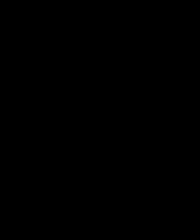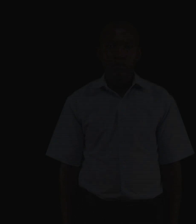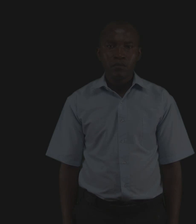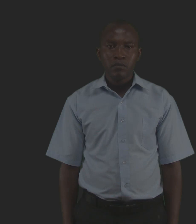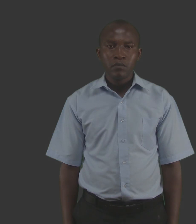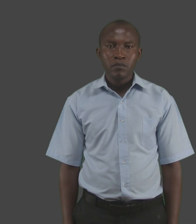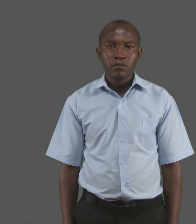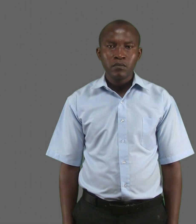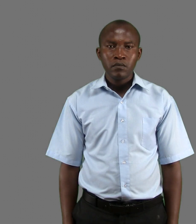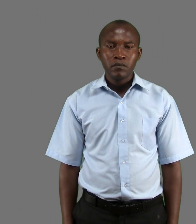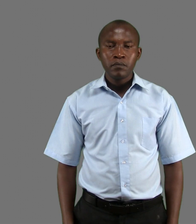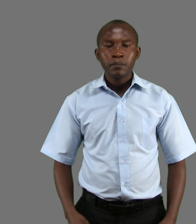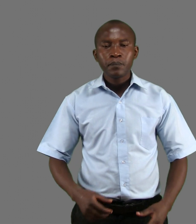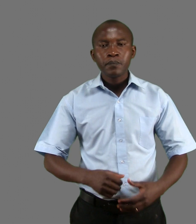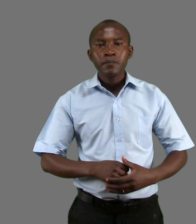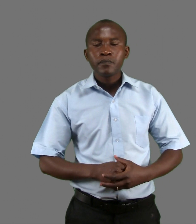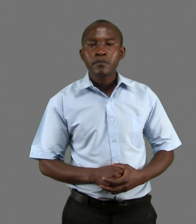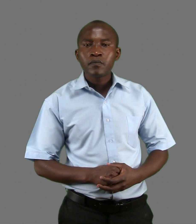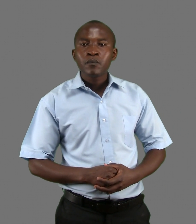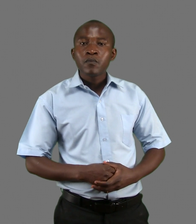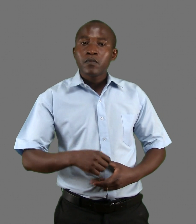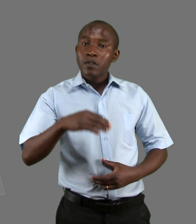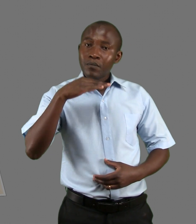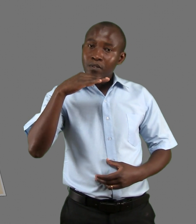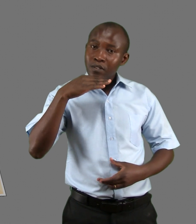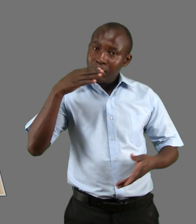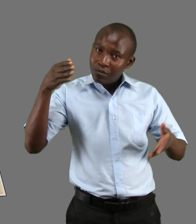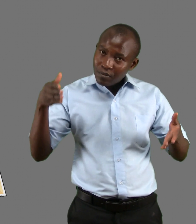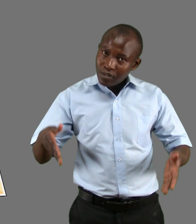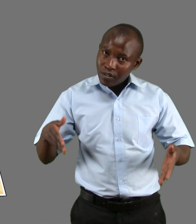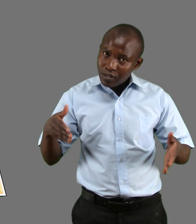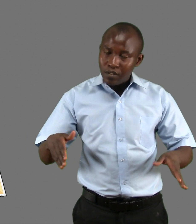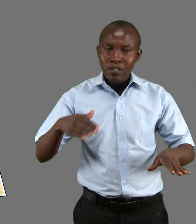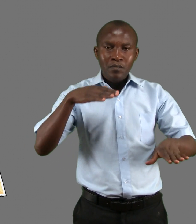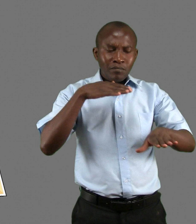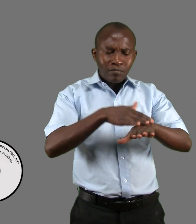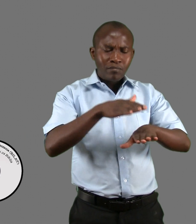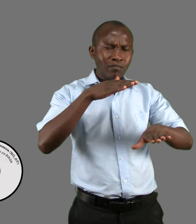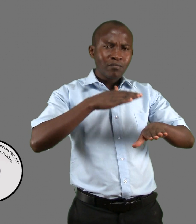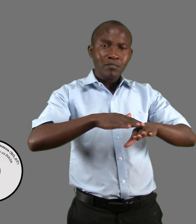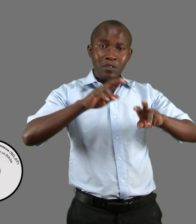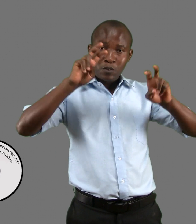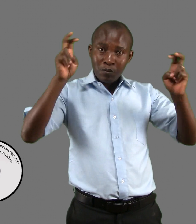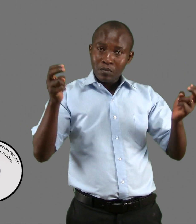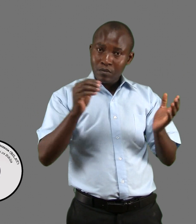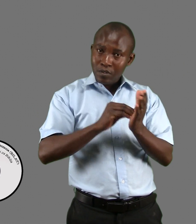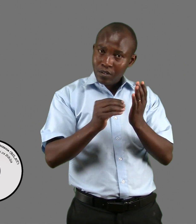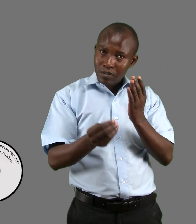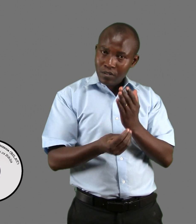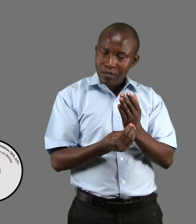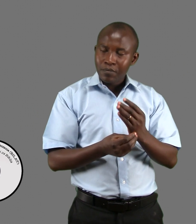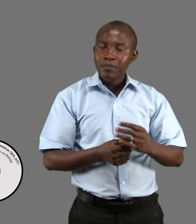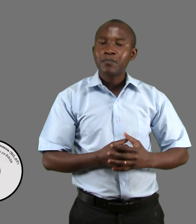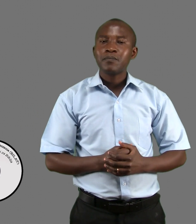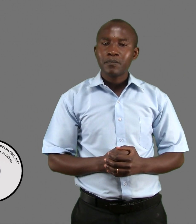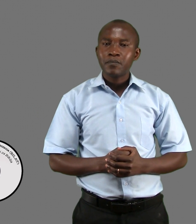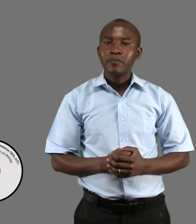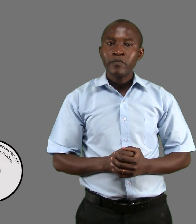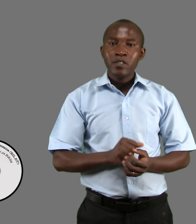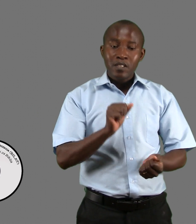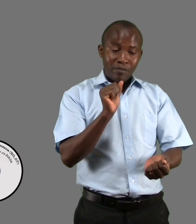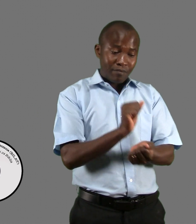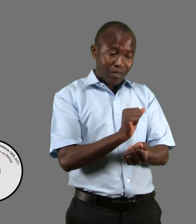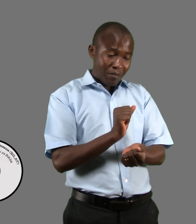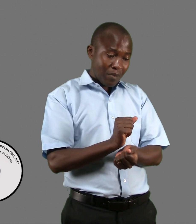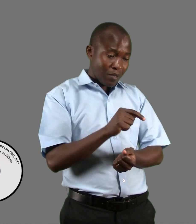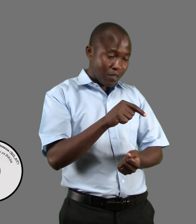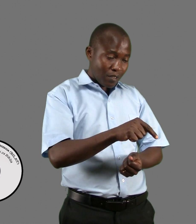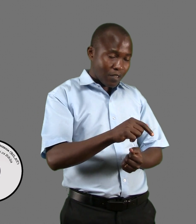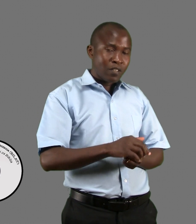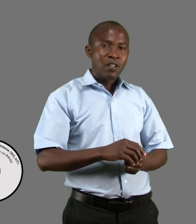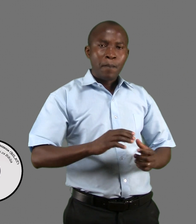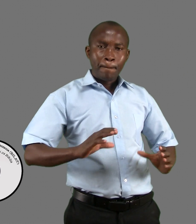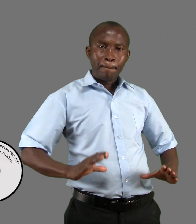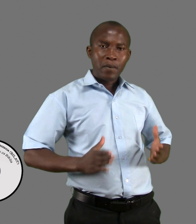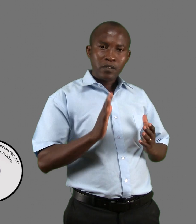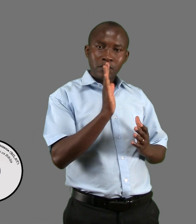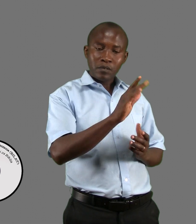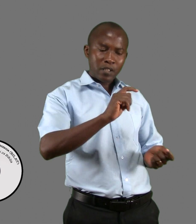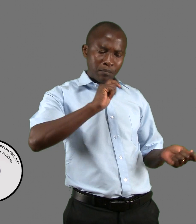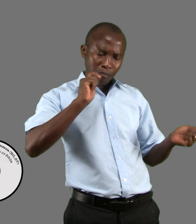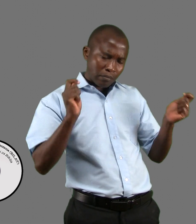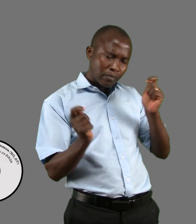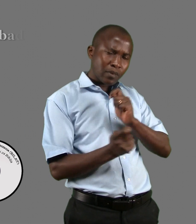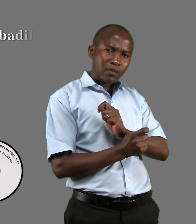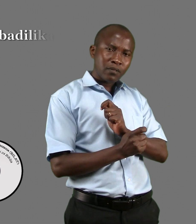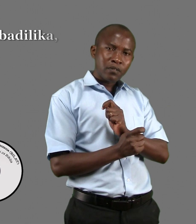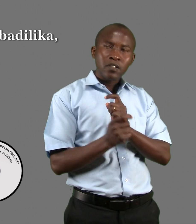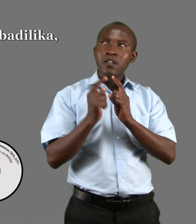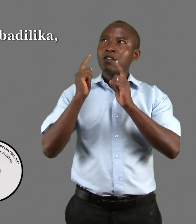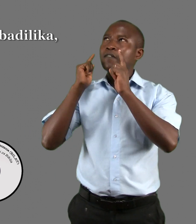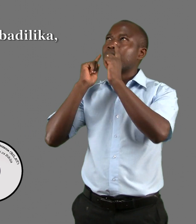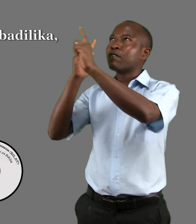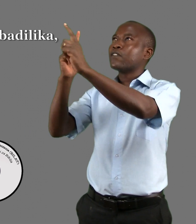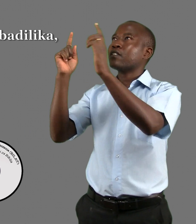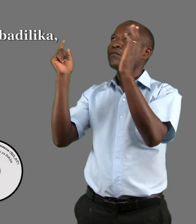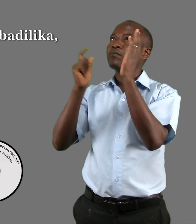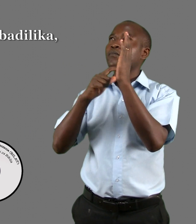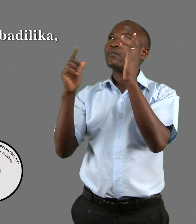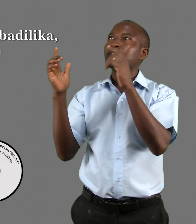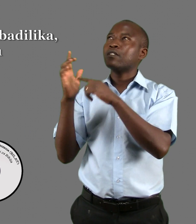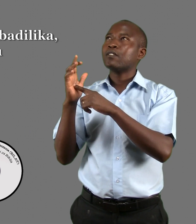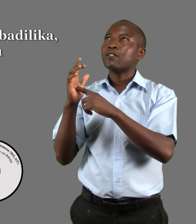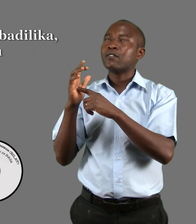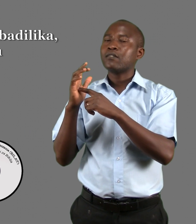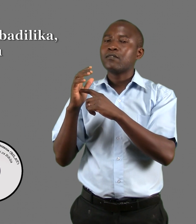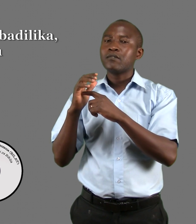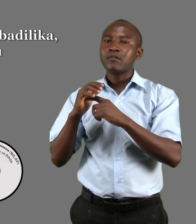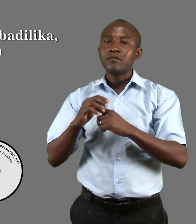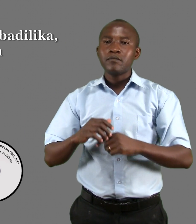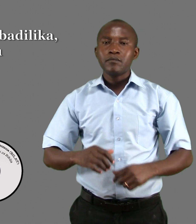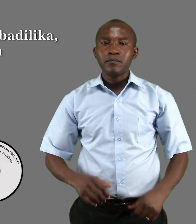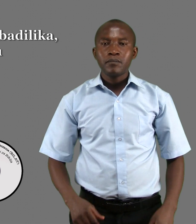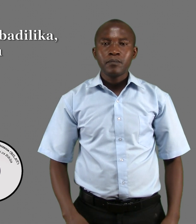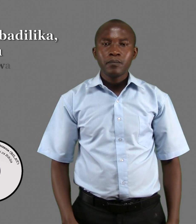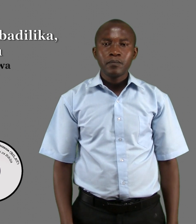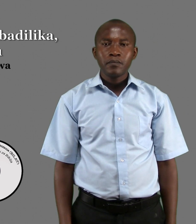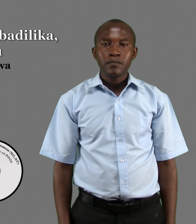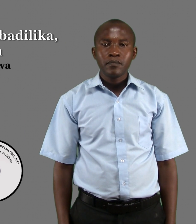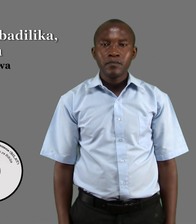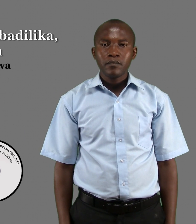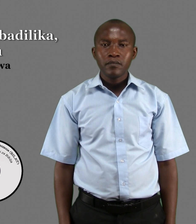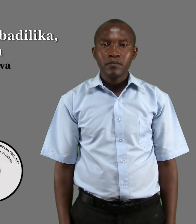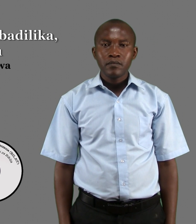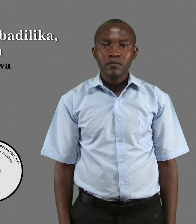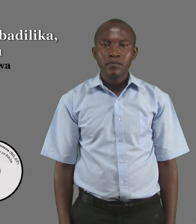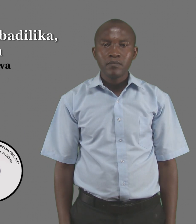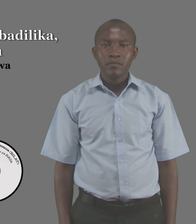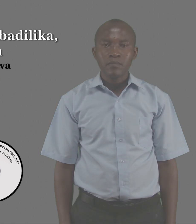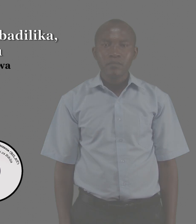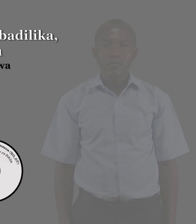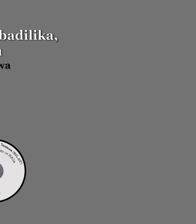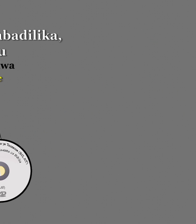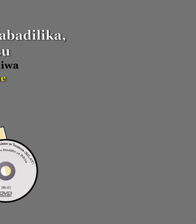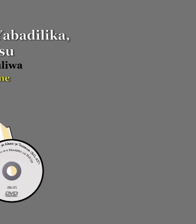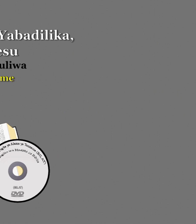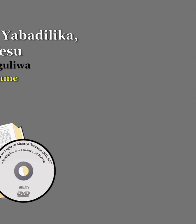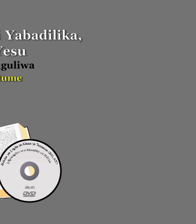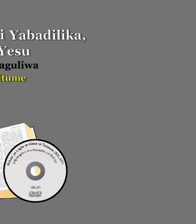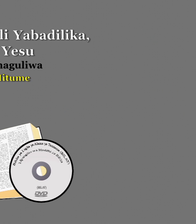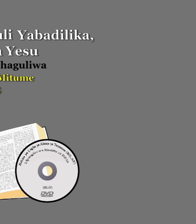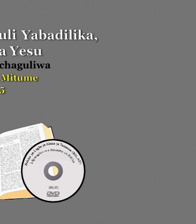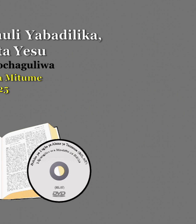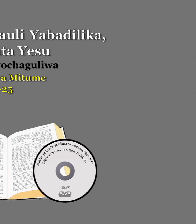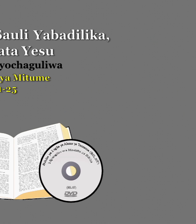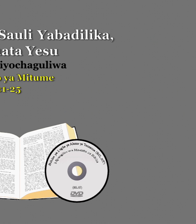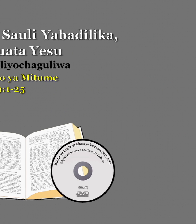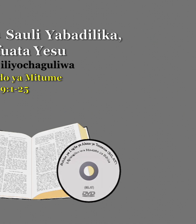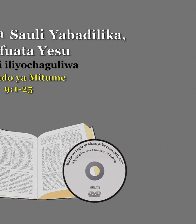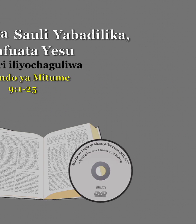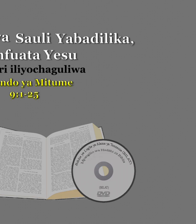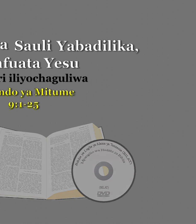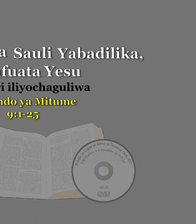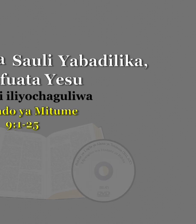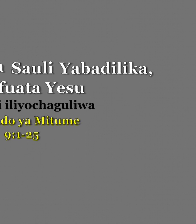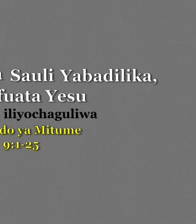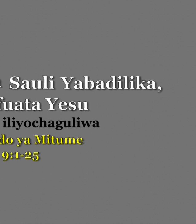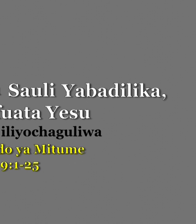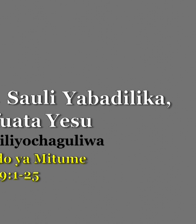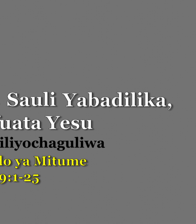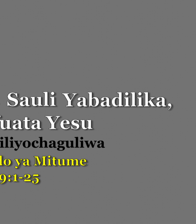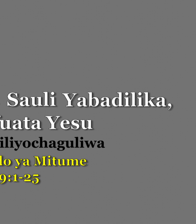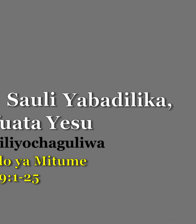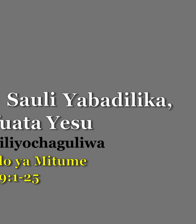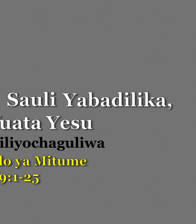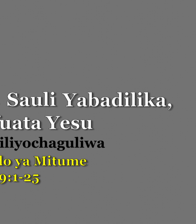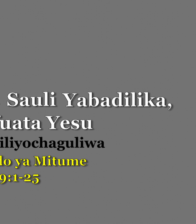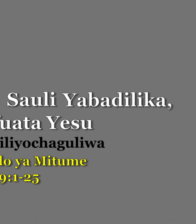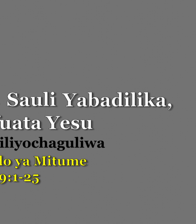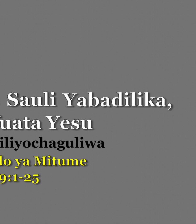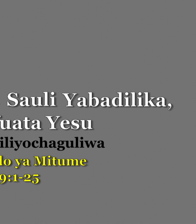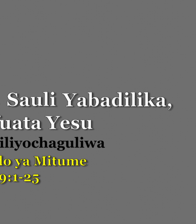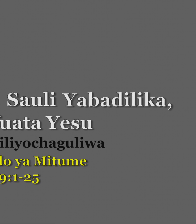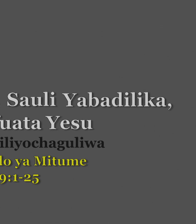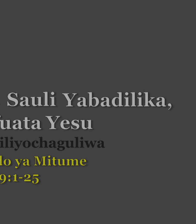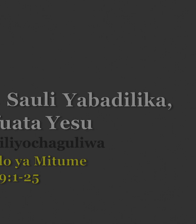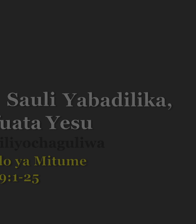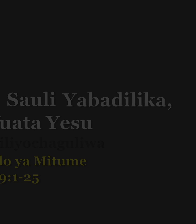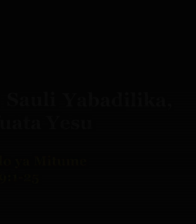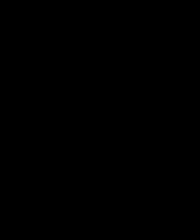Saul's life is changed and follows Jesus